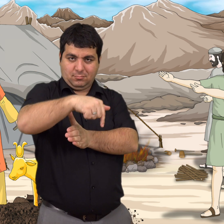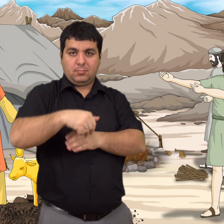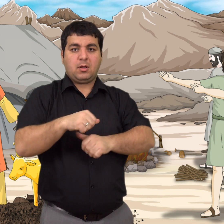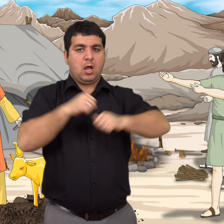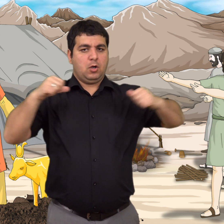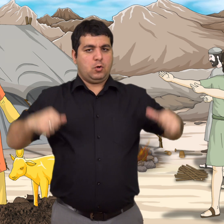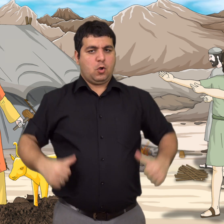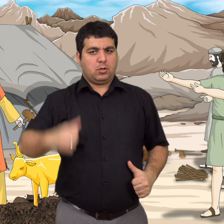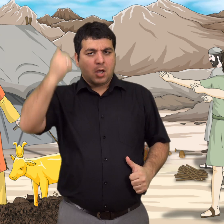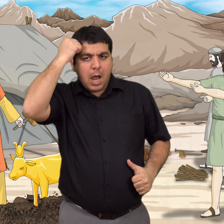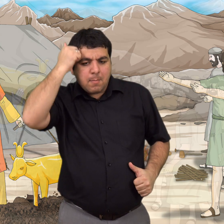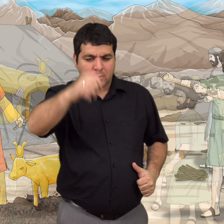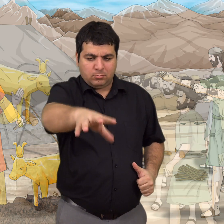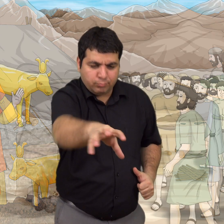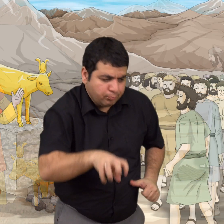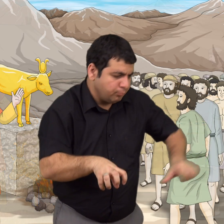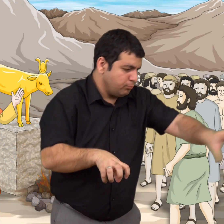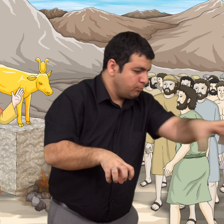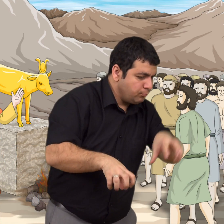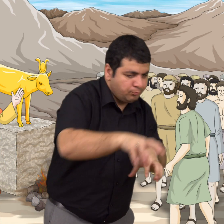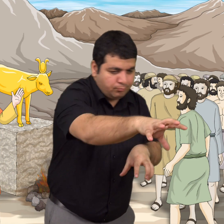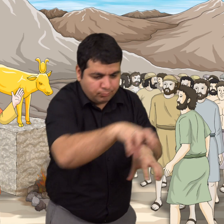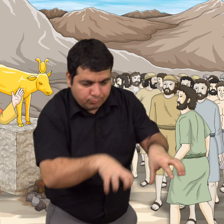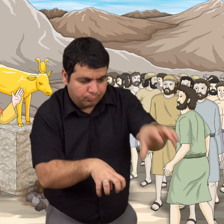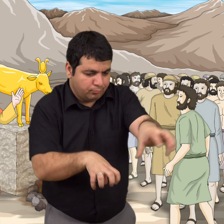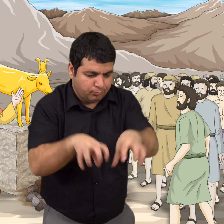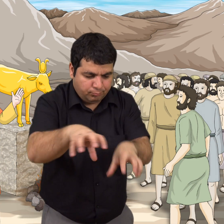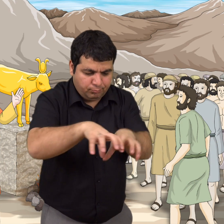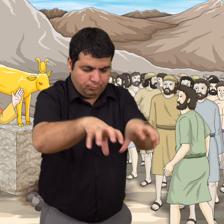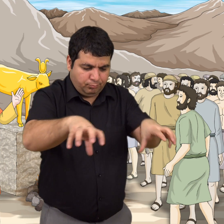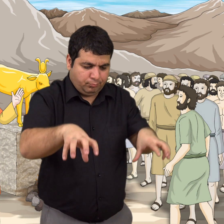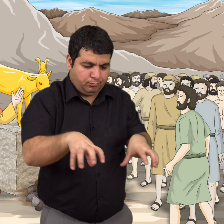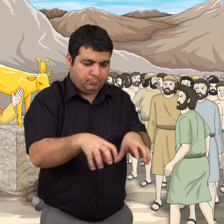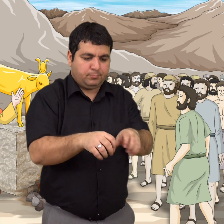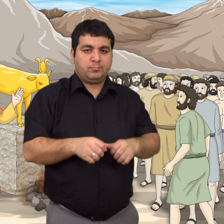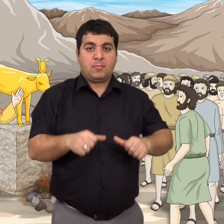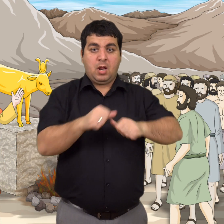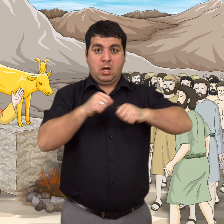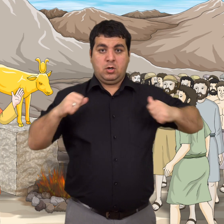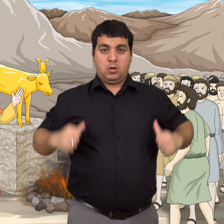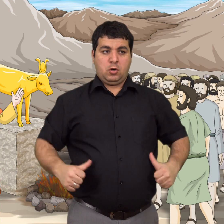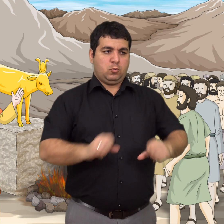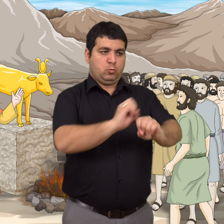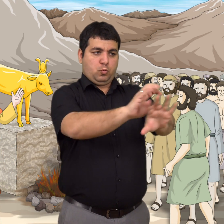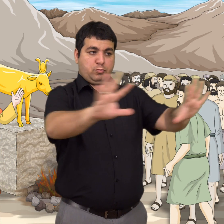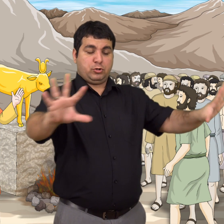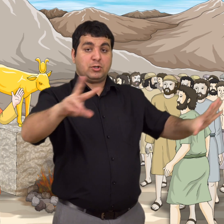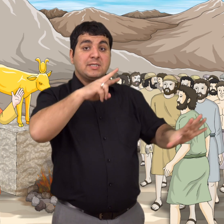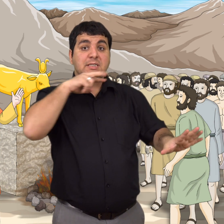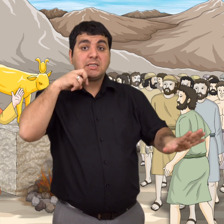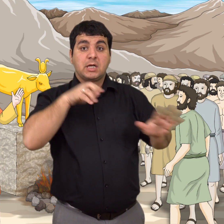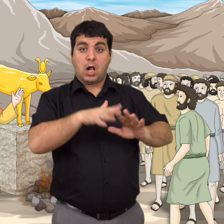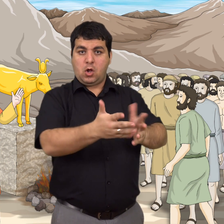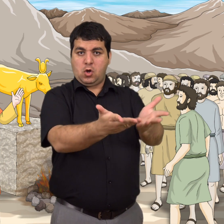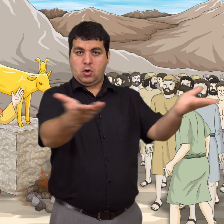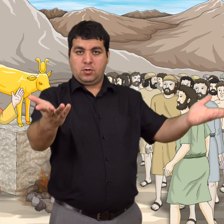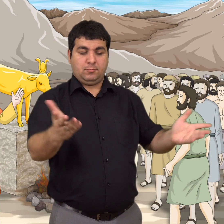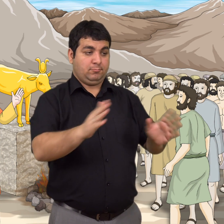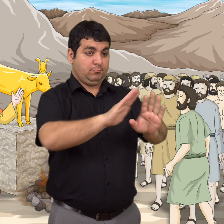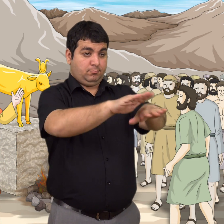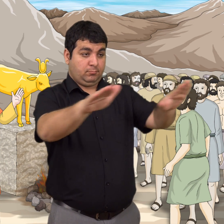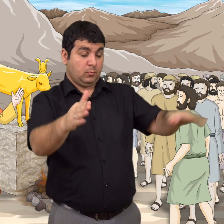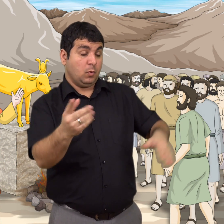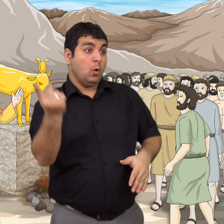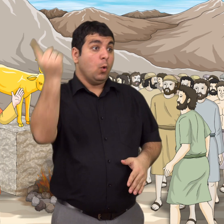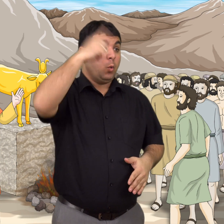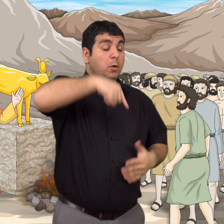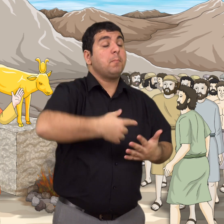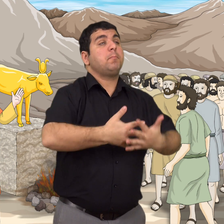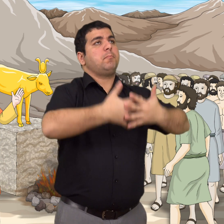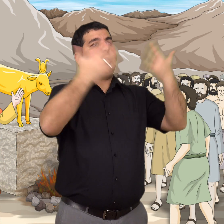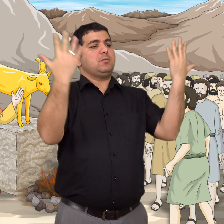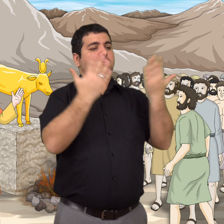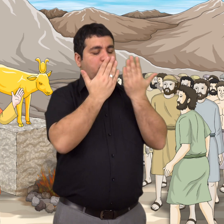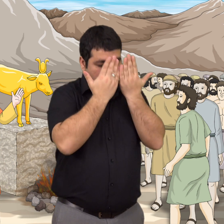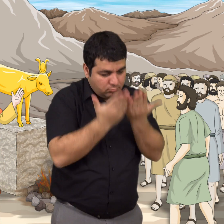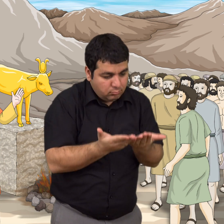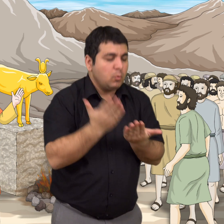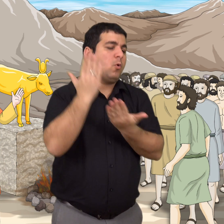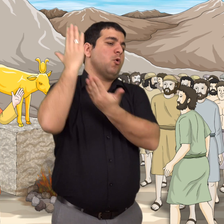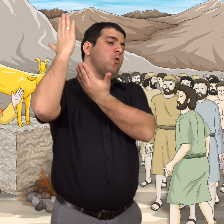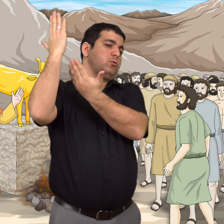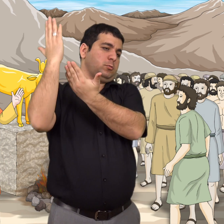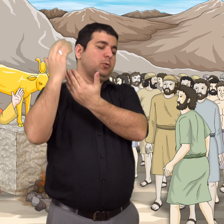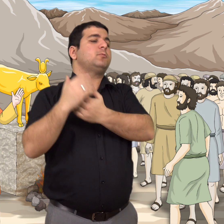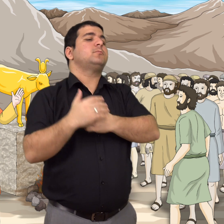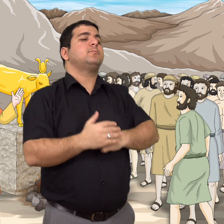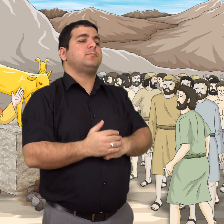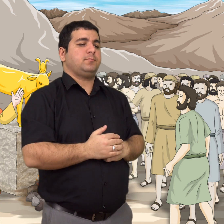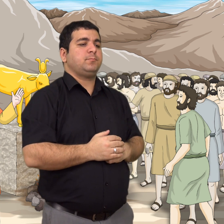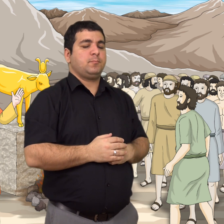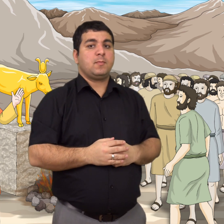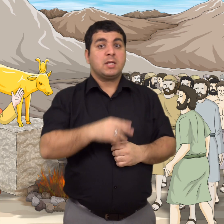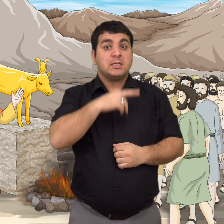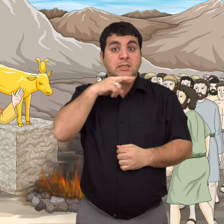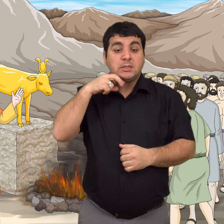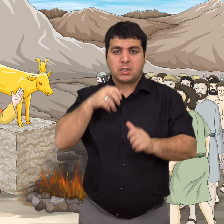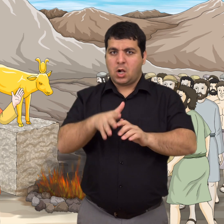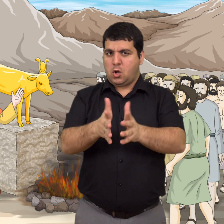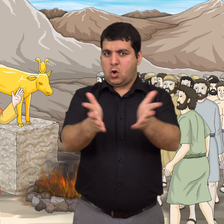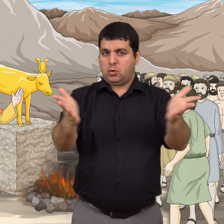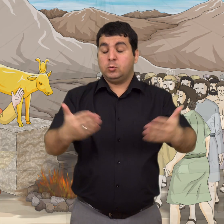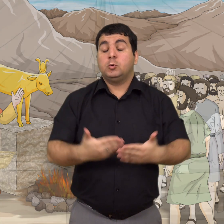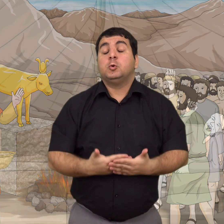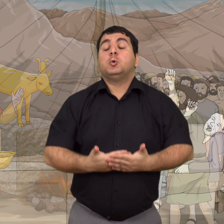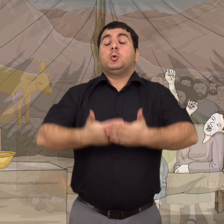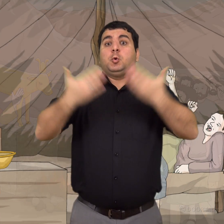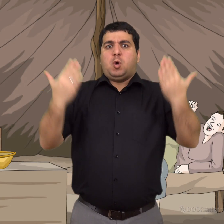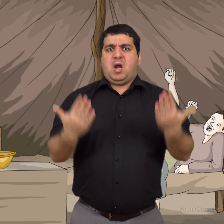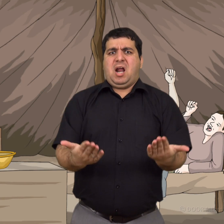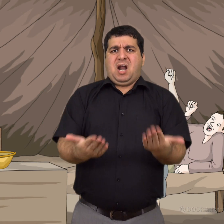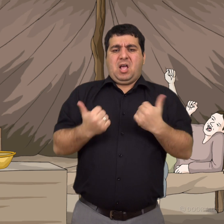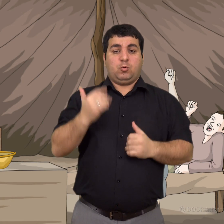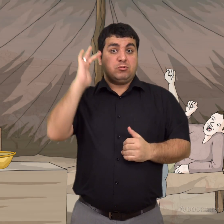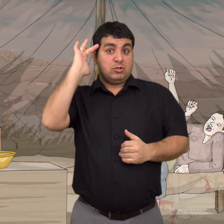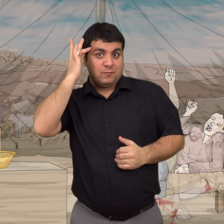When Aaron saw this, he built an altar before the calf and proclaimed: “Tomorrow shall be a feast to the LORD.”